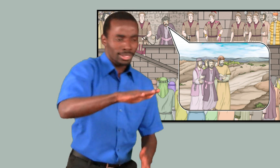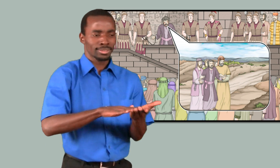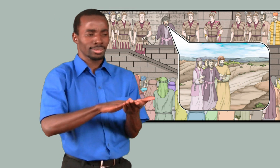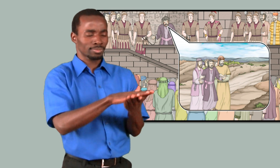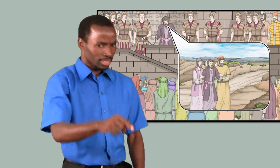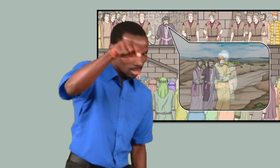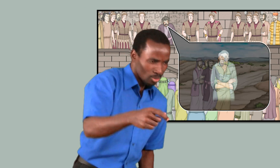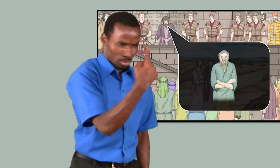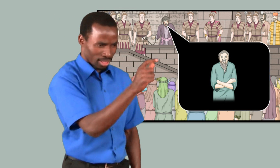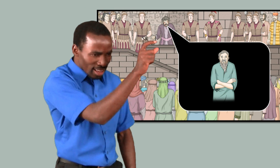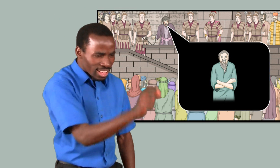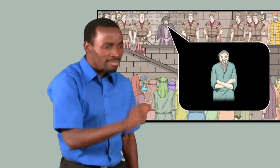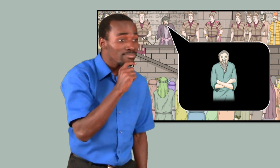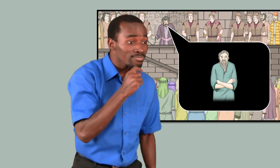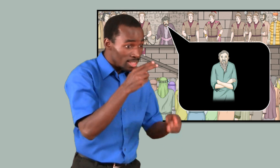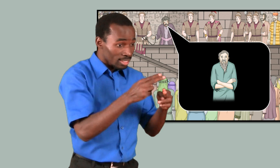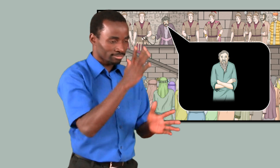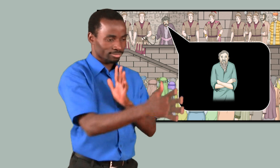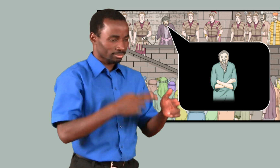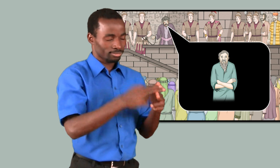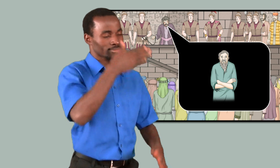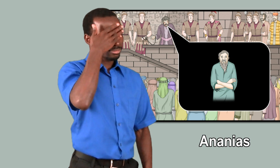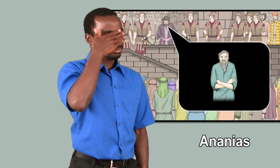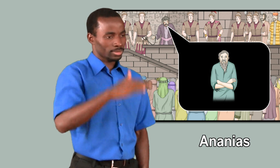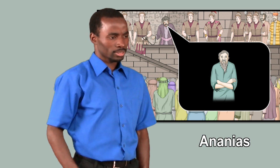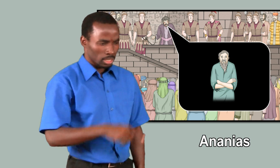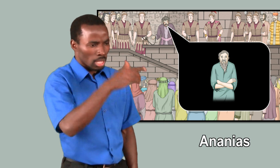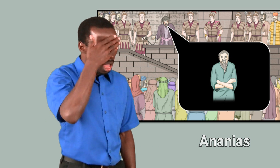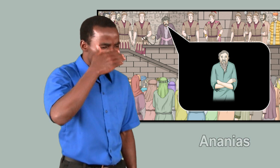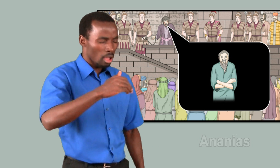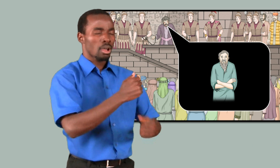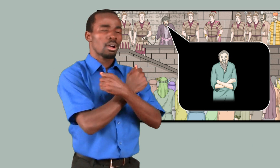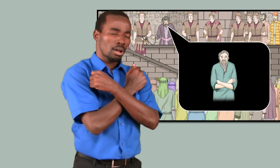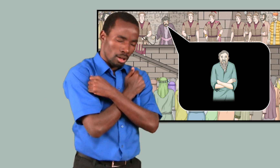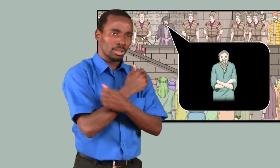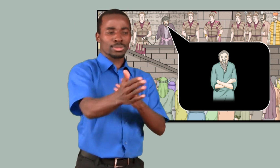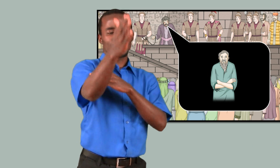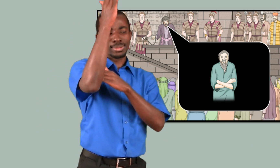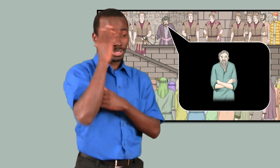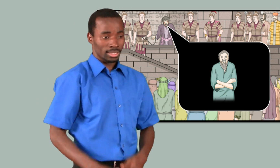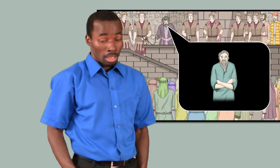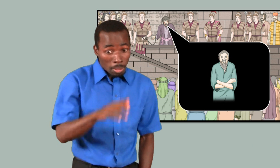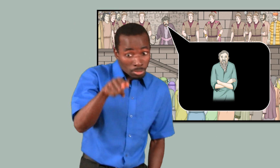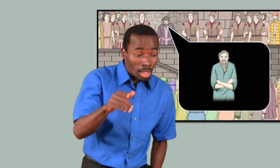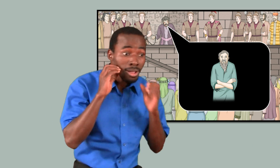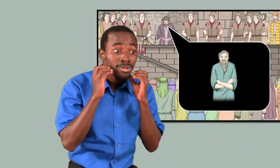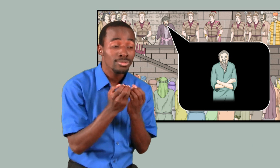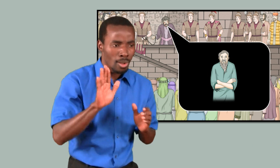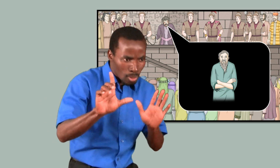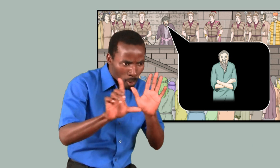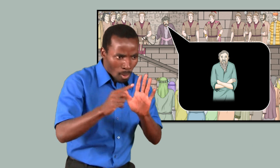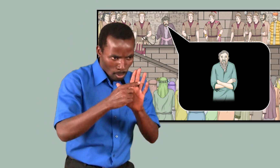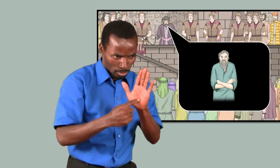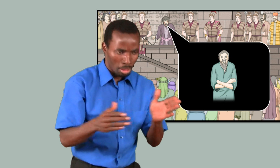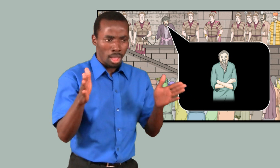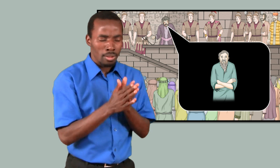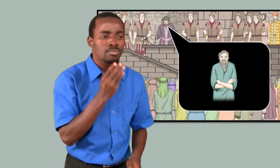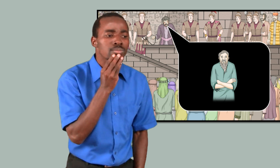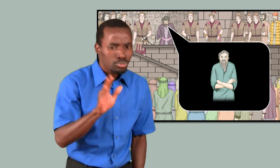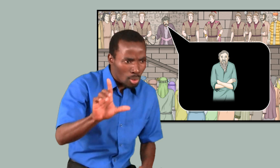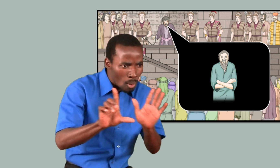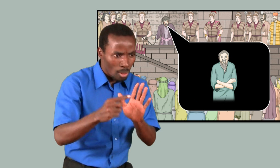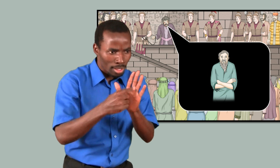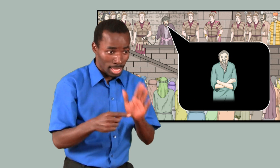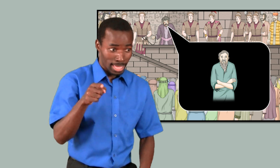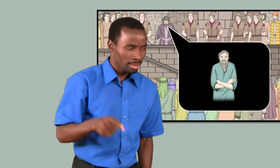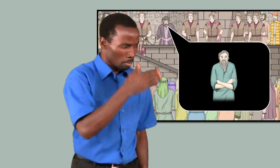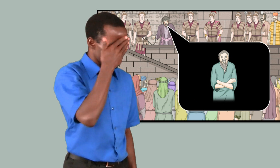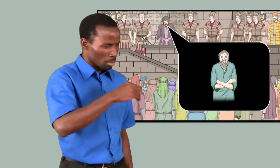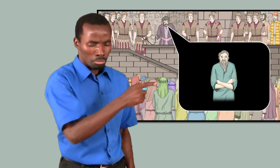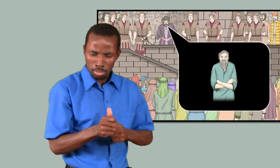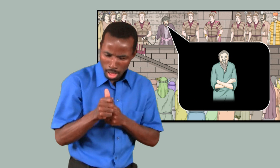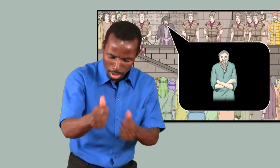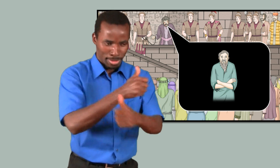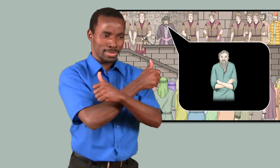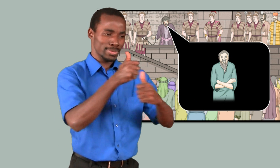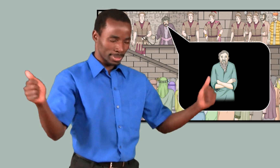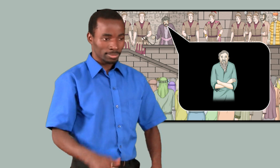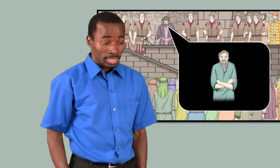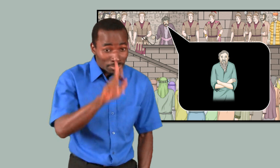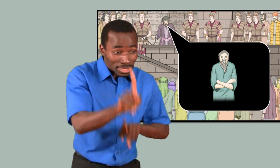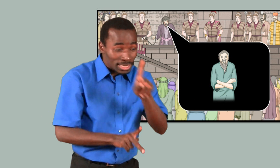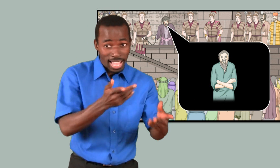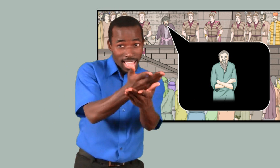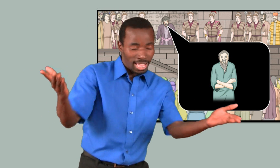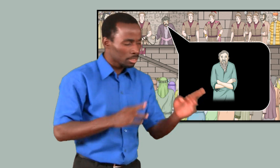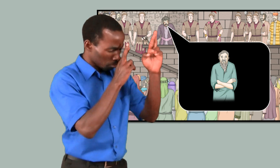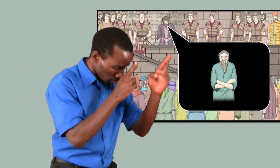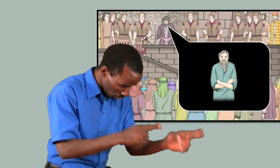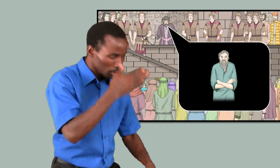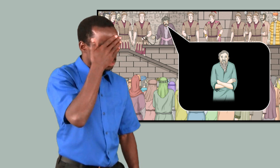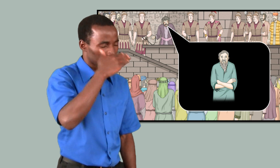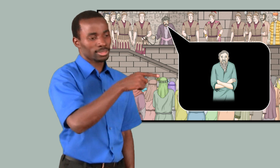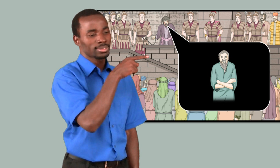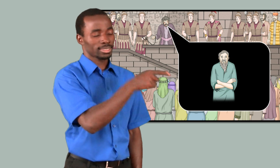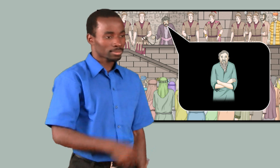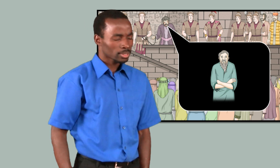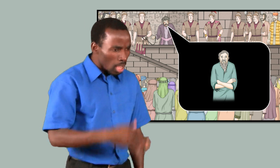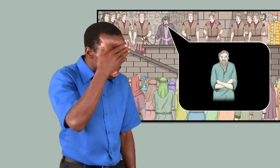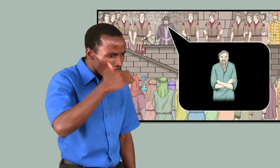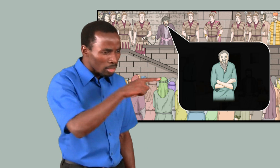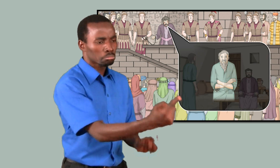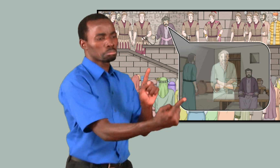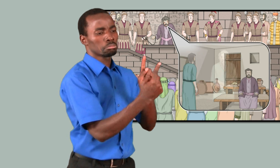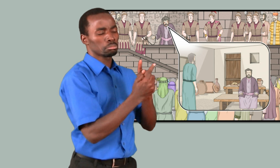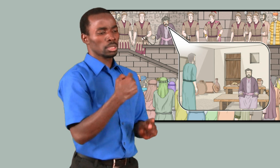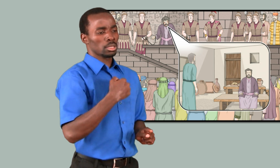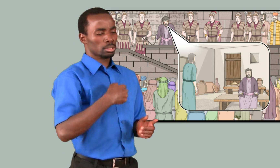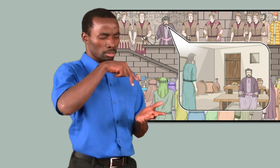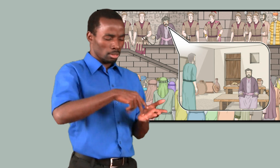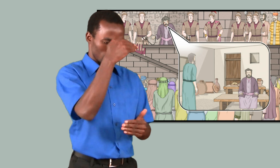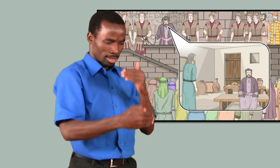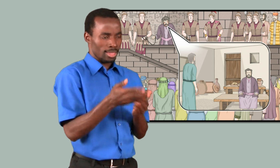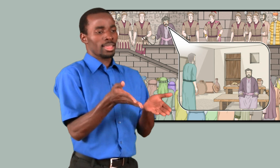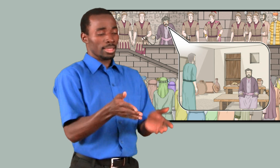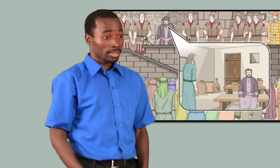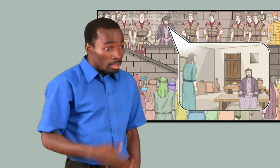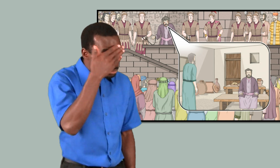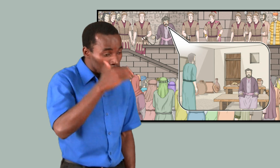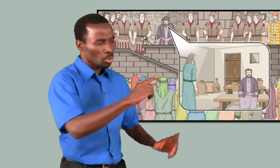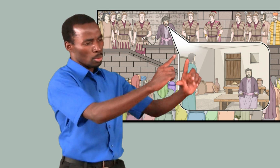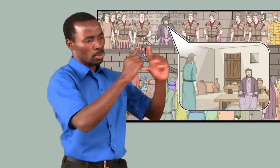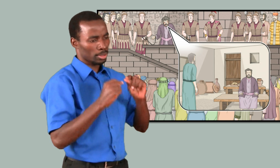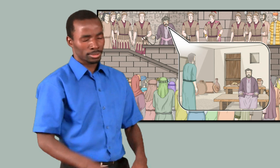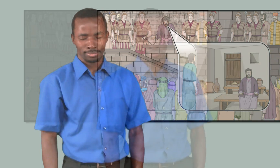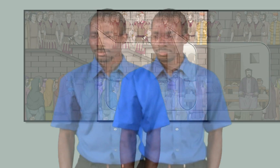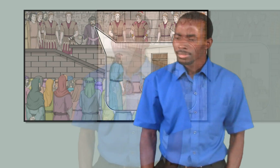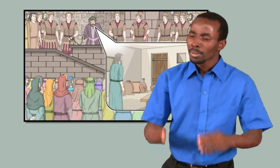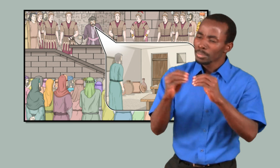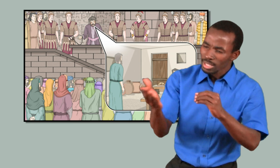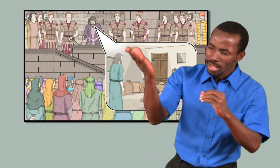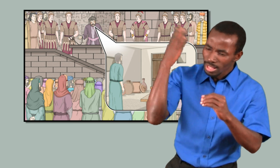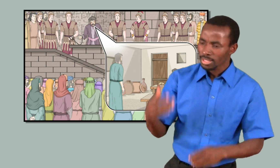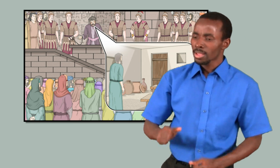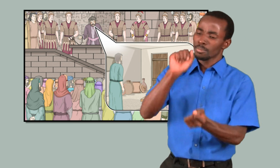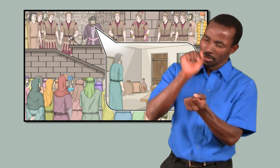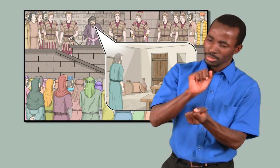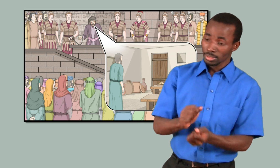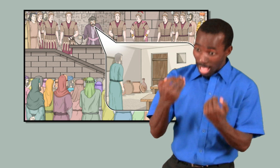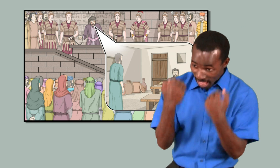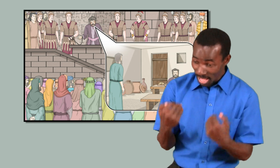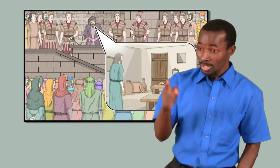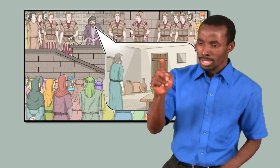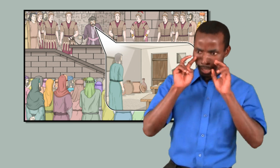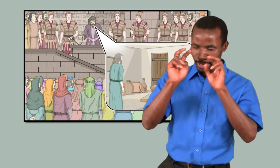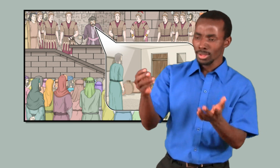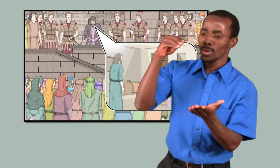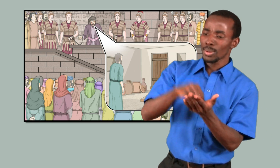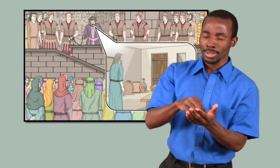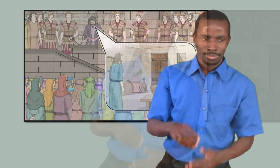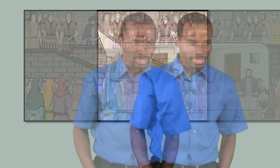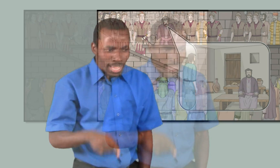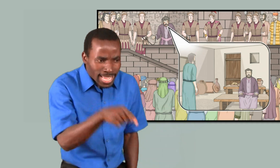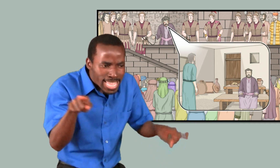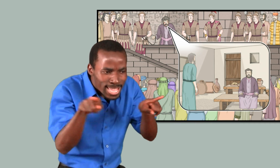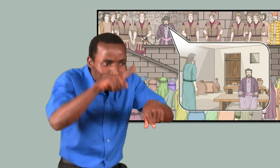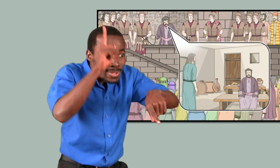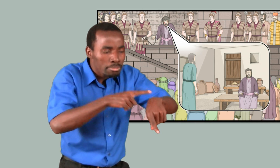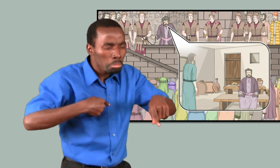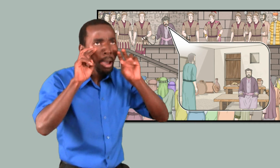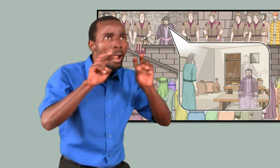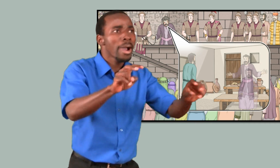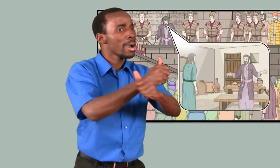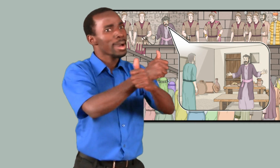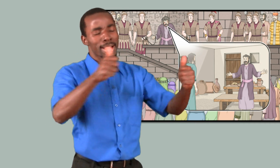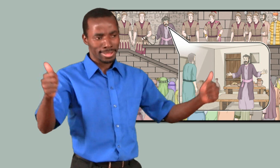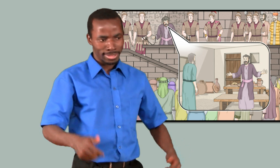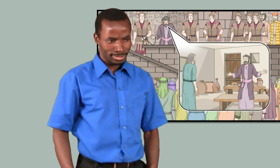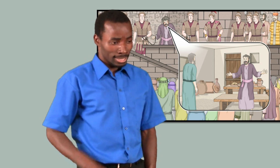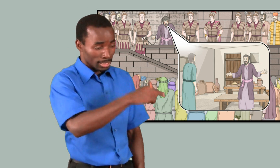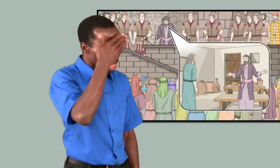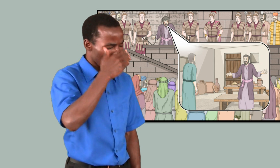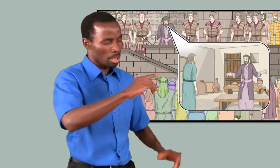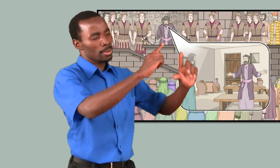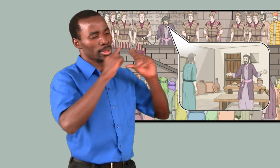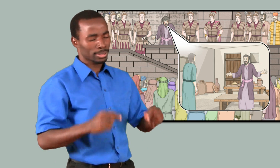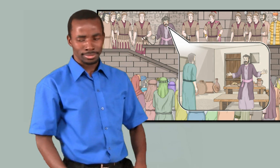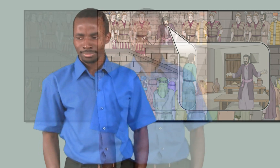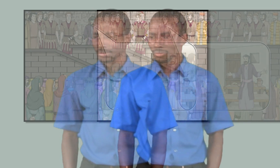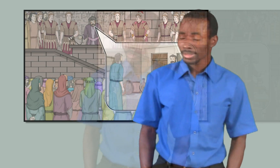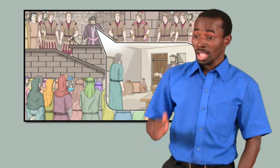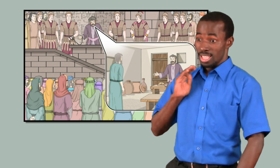There a man named Ananias, a devout observer of the law who was highly regarded by all the Jews living there, came and stood beside me. ‘Brother Saul,’ he said, ‘receive your sight.’ And at that moment I could see him.